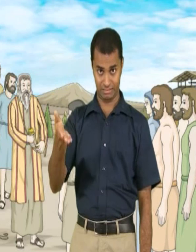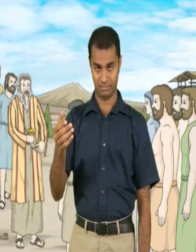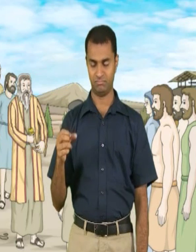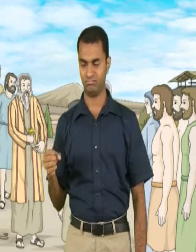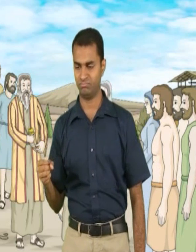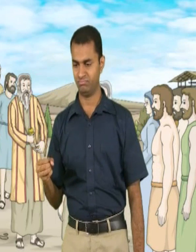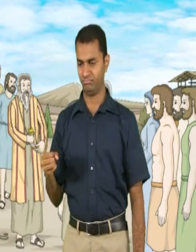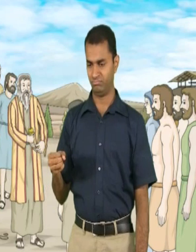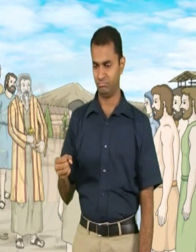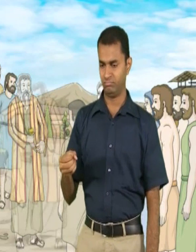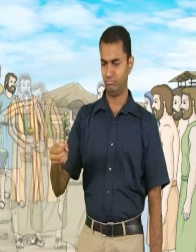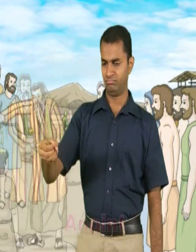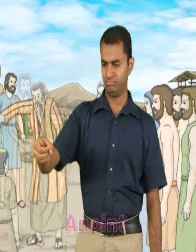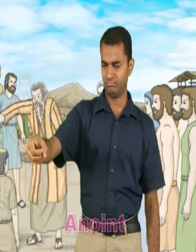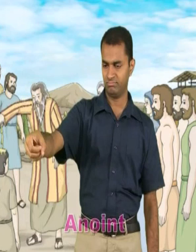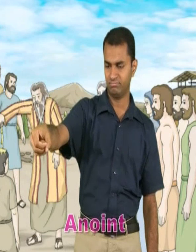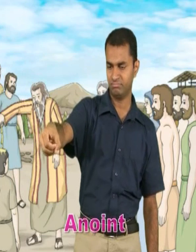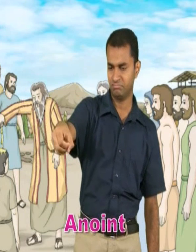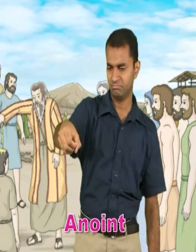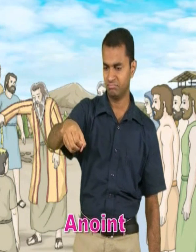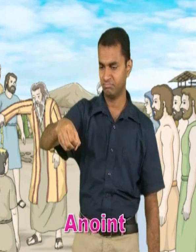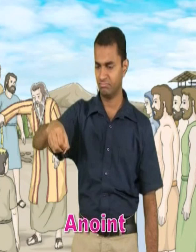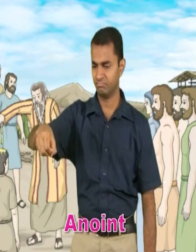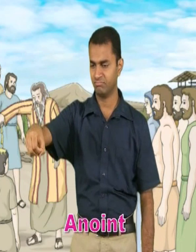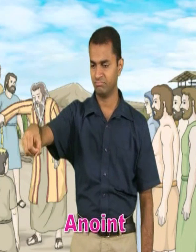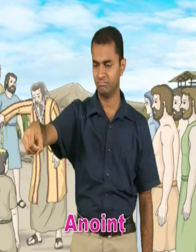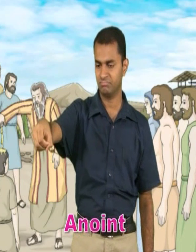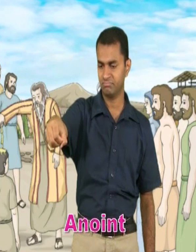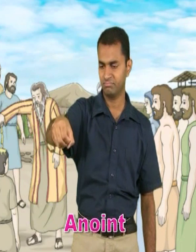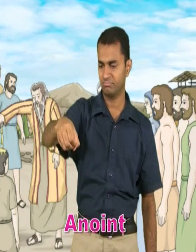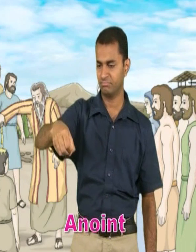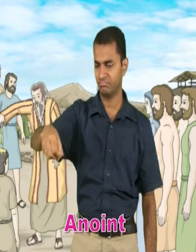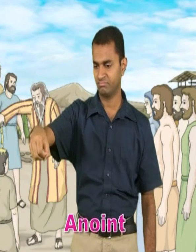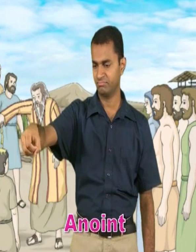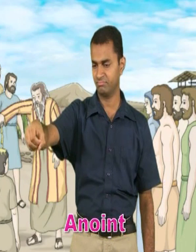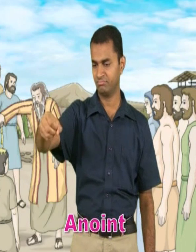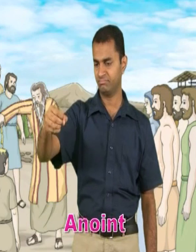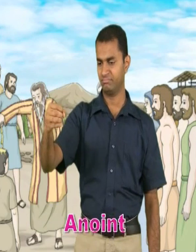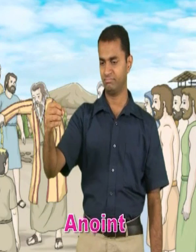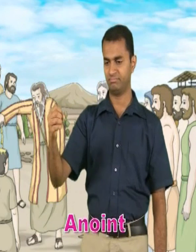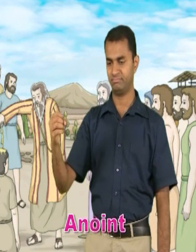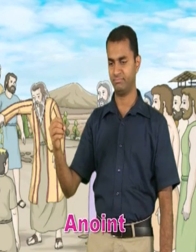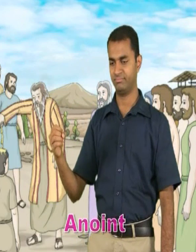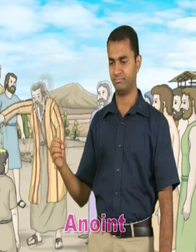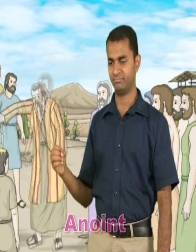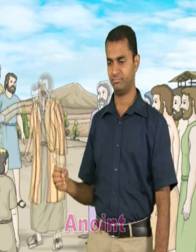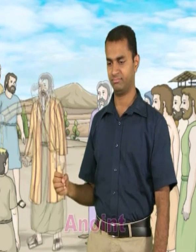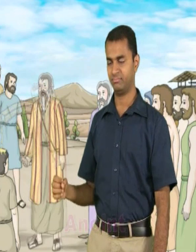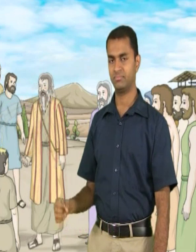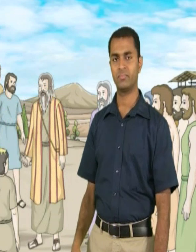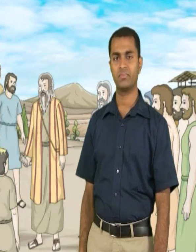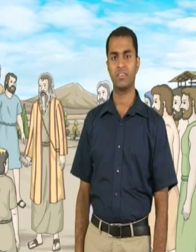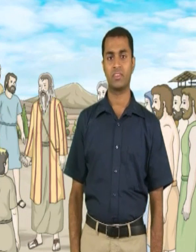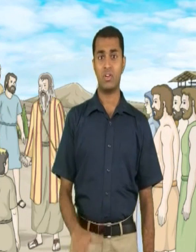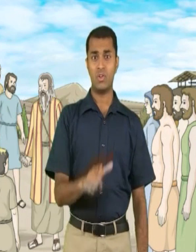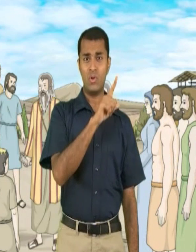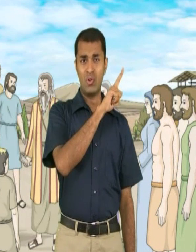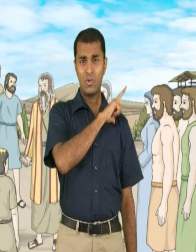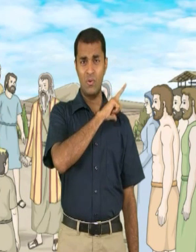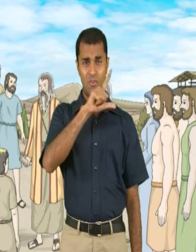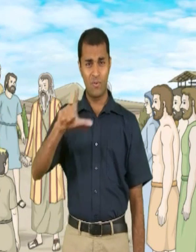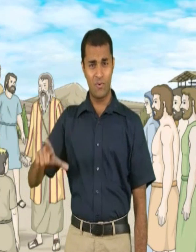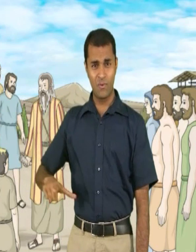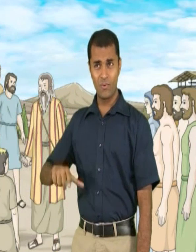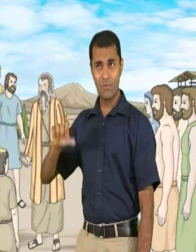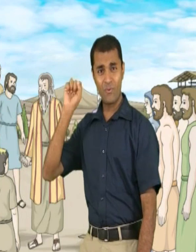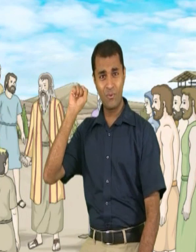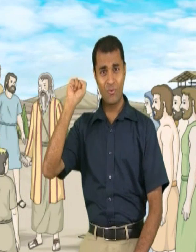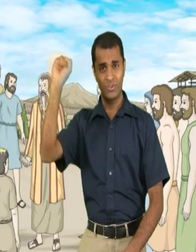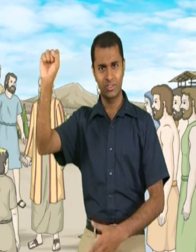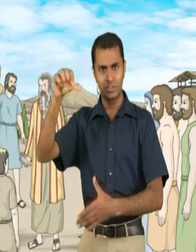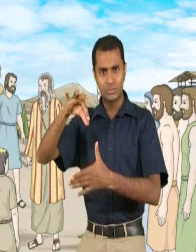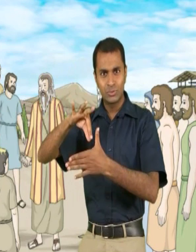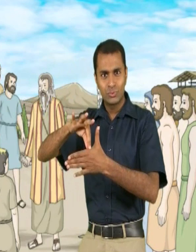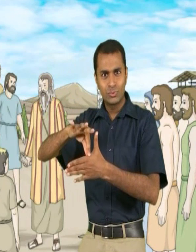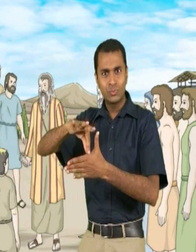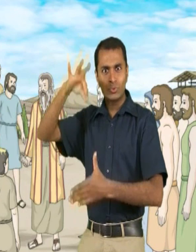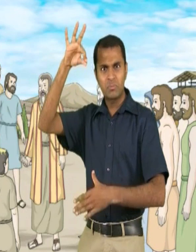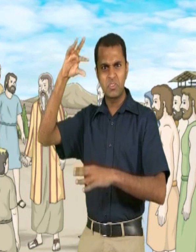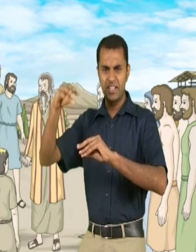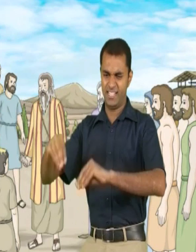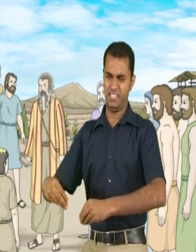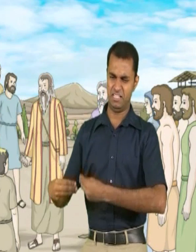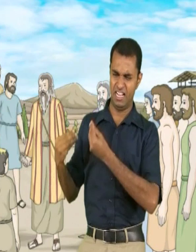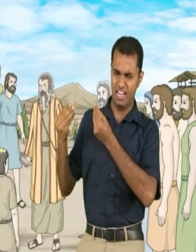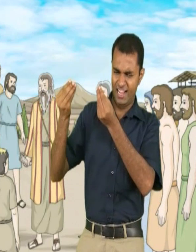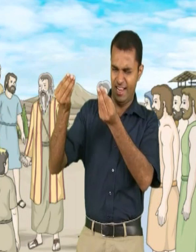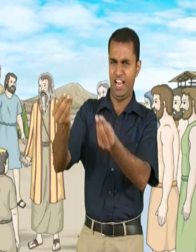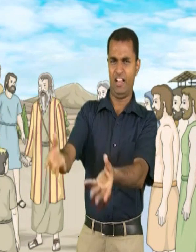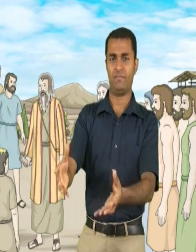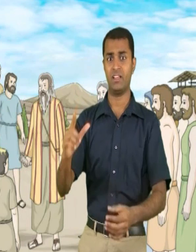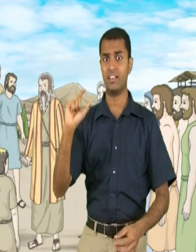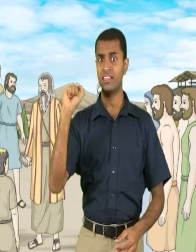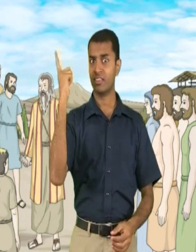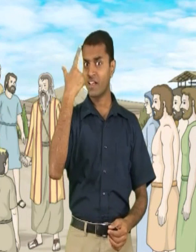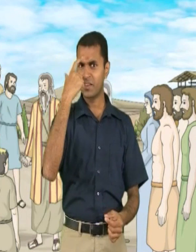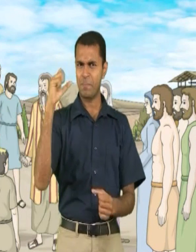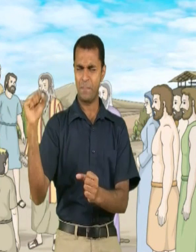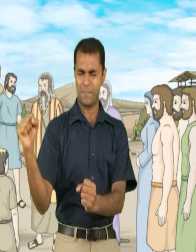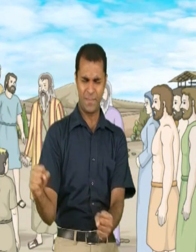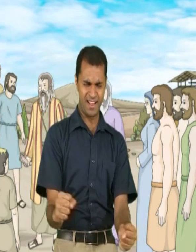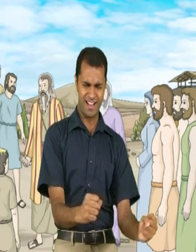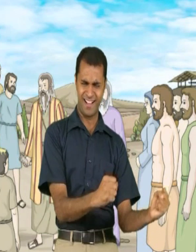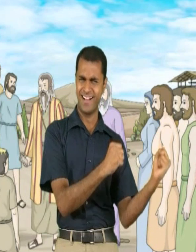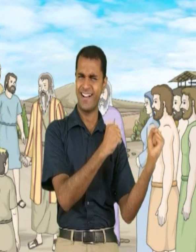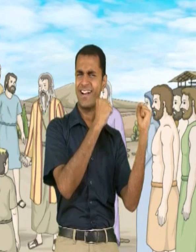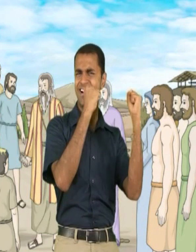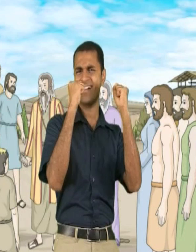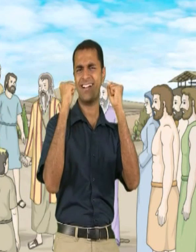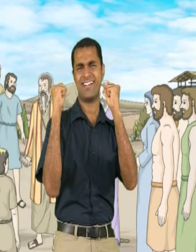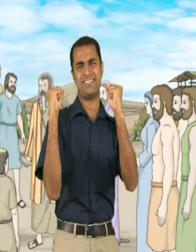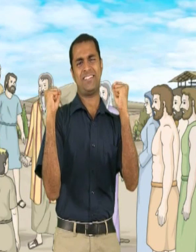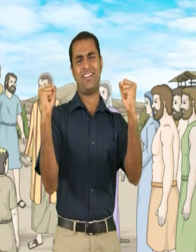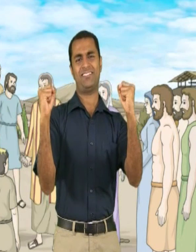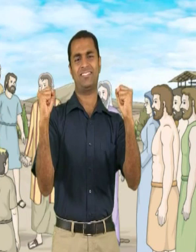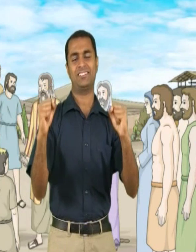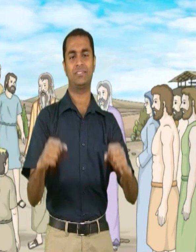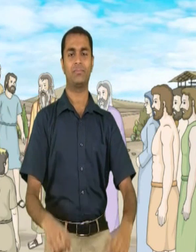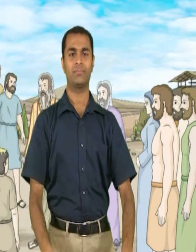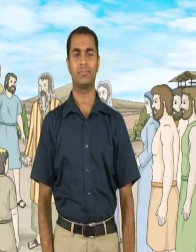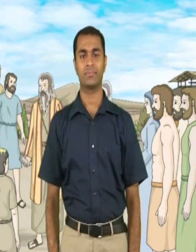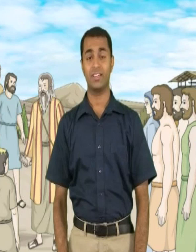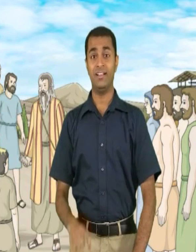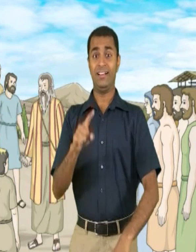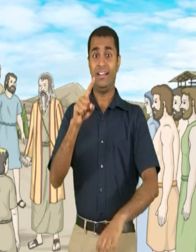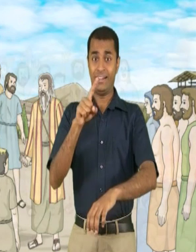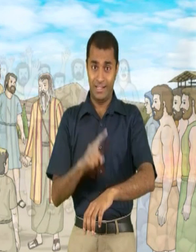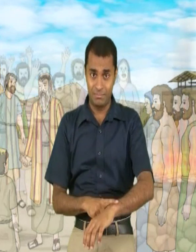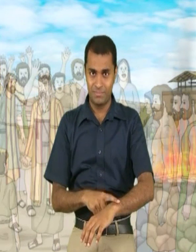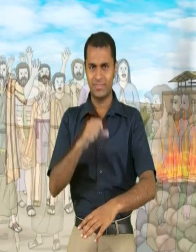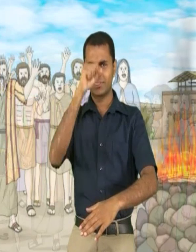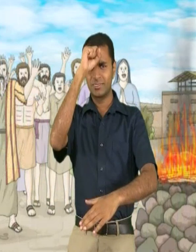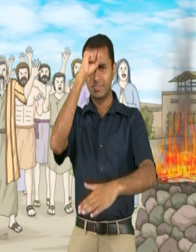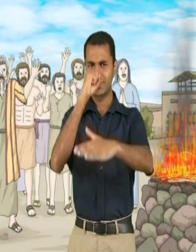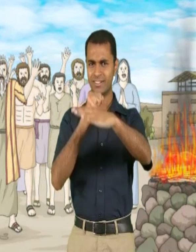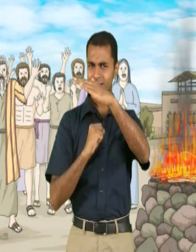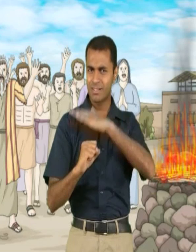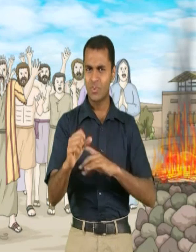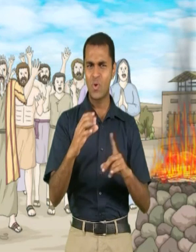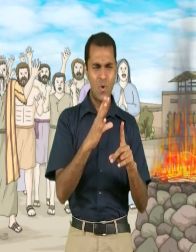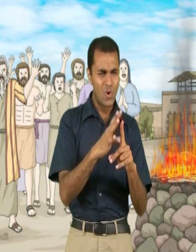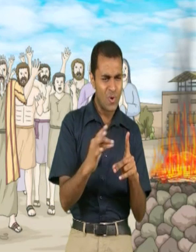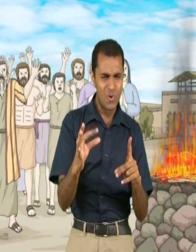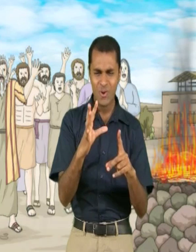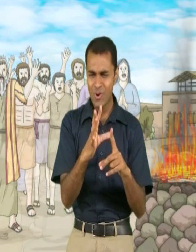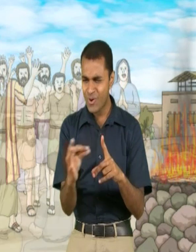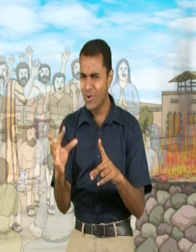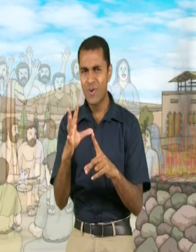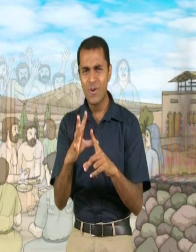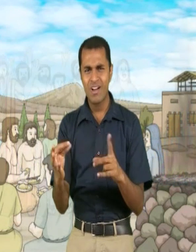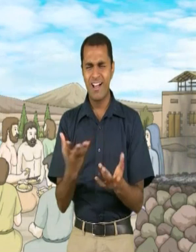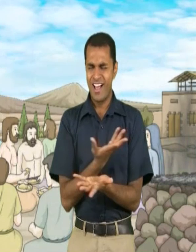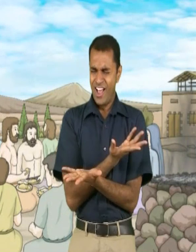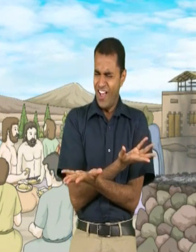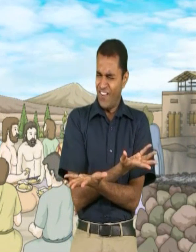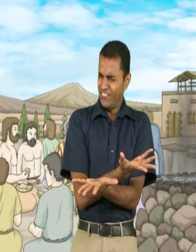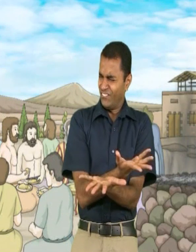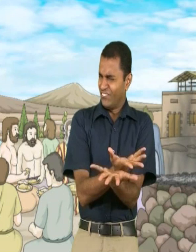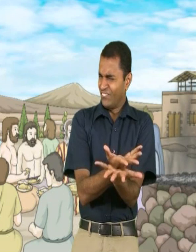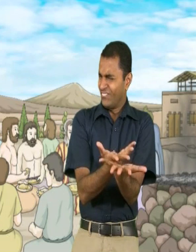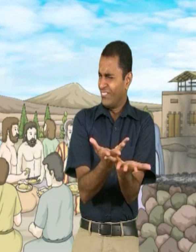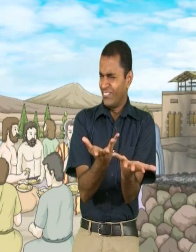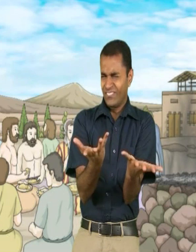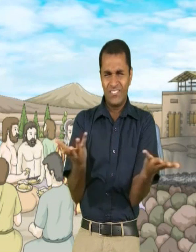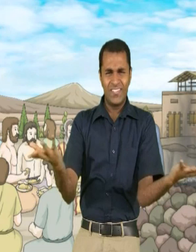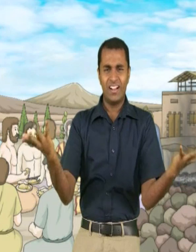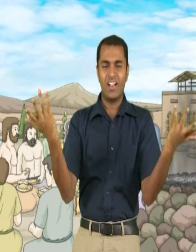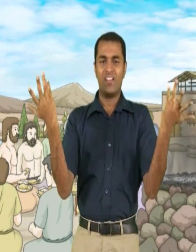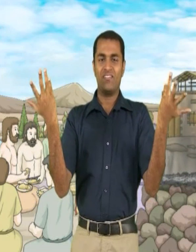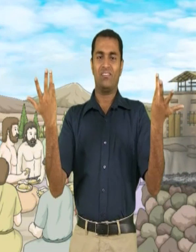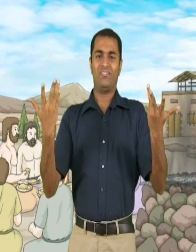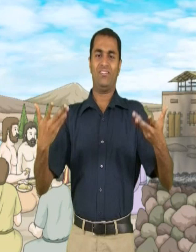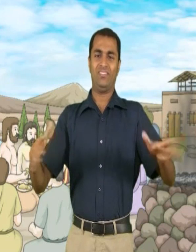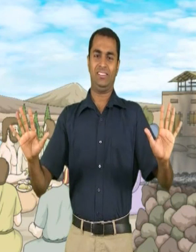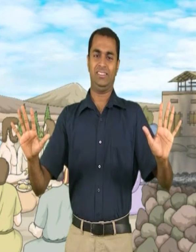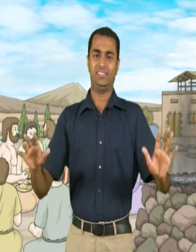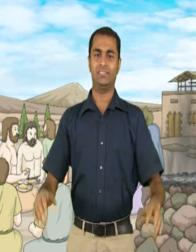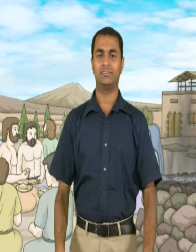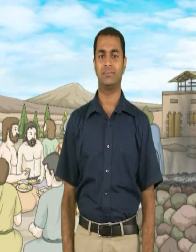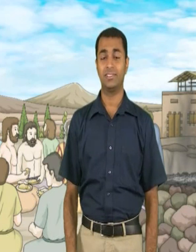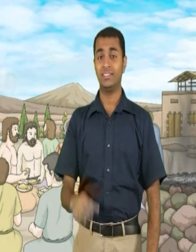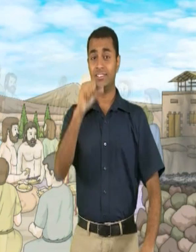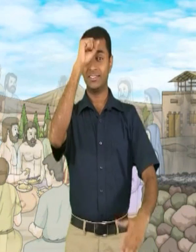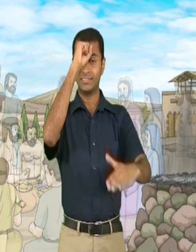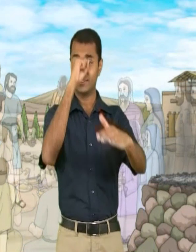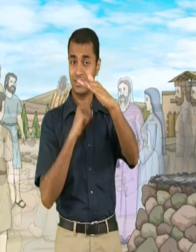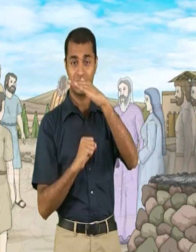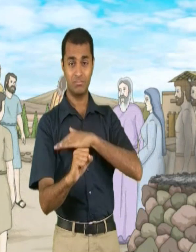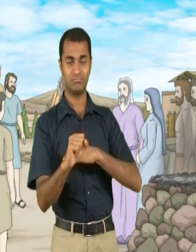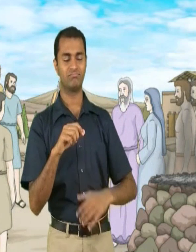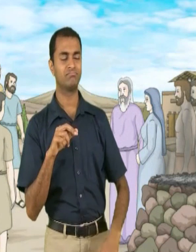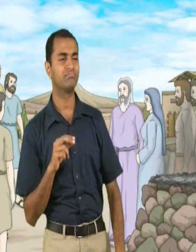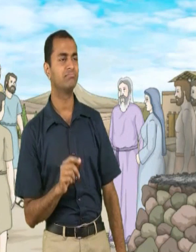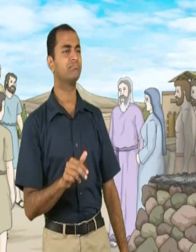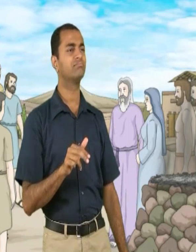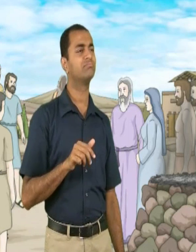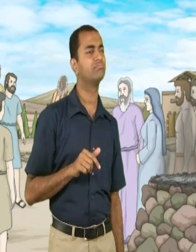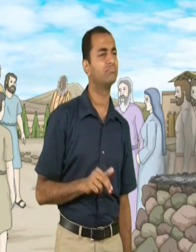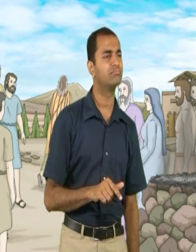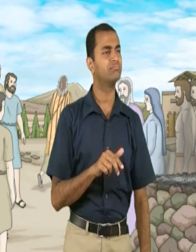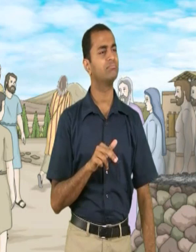So Samuel took the horn of oil and anointed him in the presence of his brothers, and the Spirit of the LORD rushed upon David from that day forward.